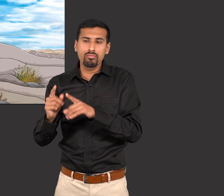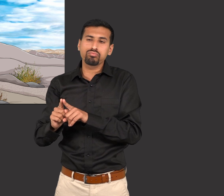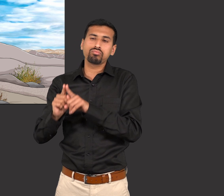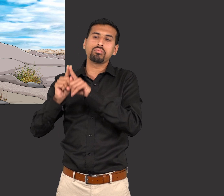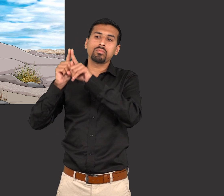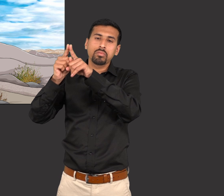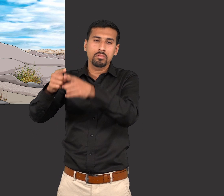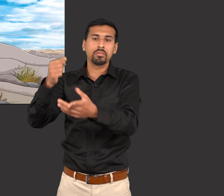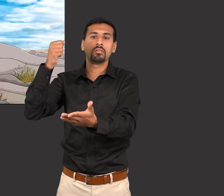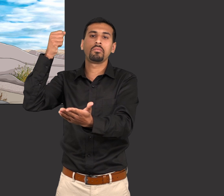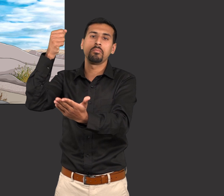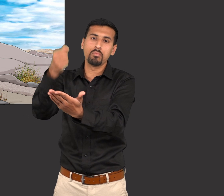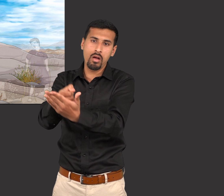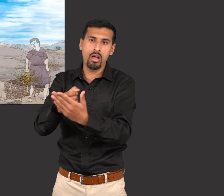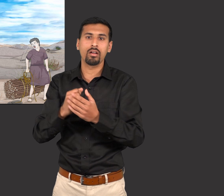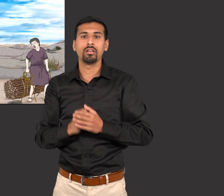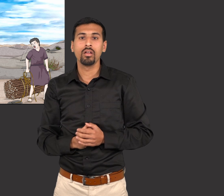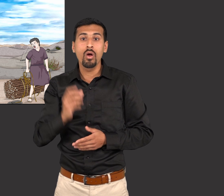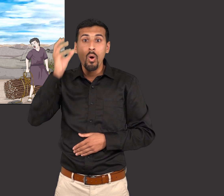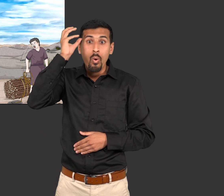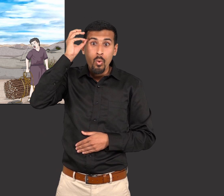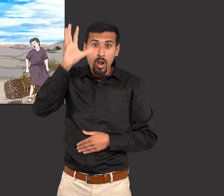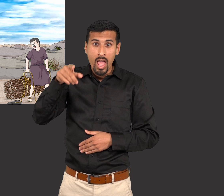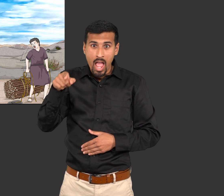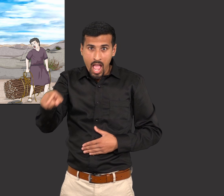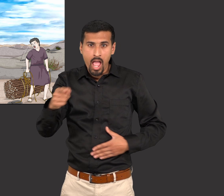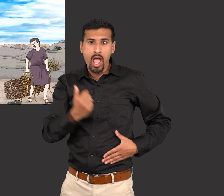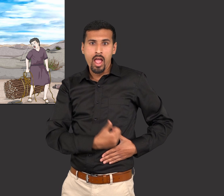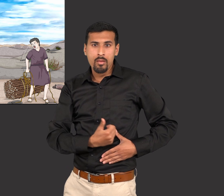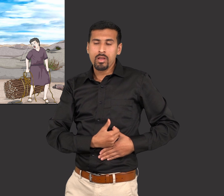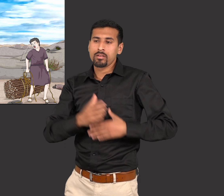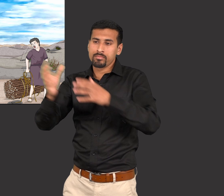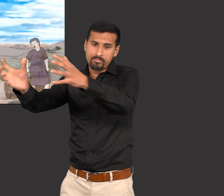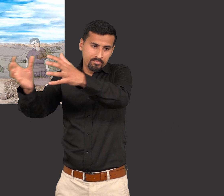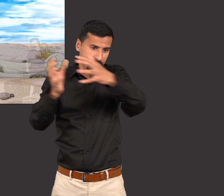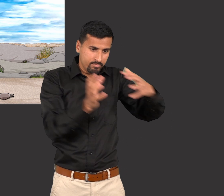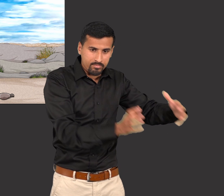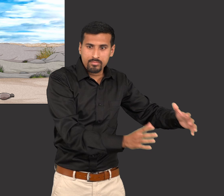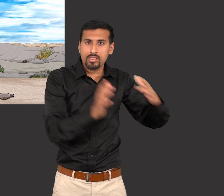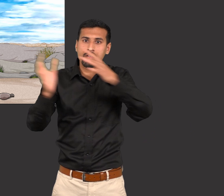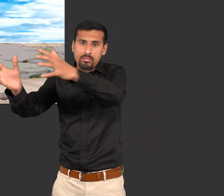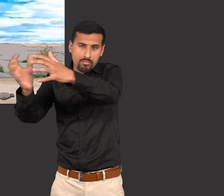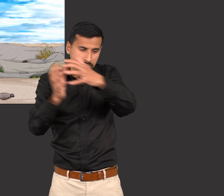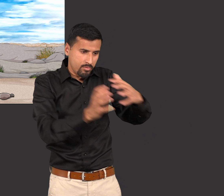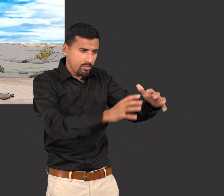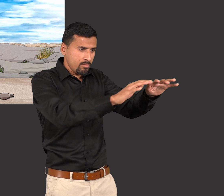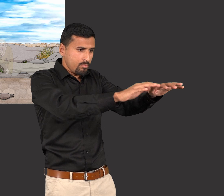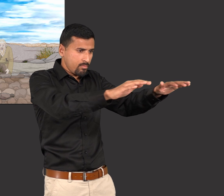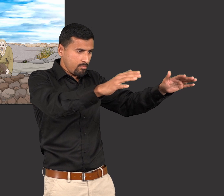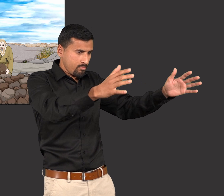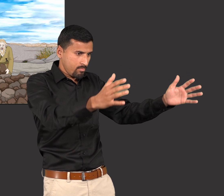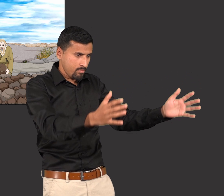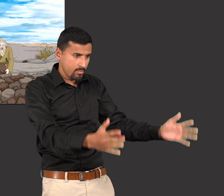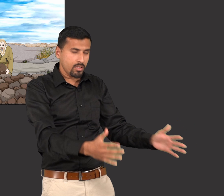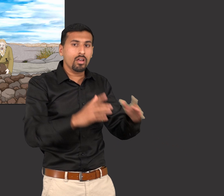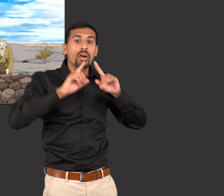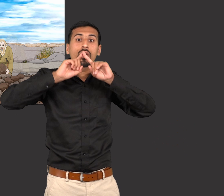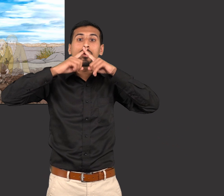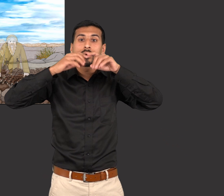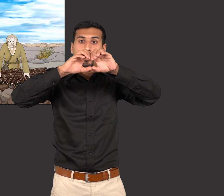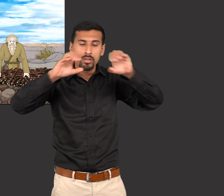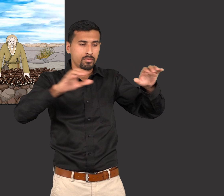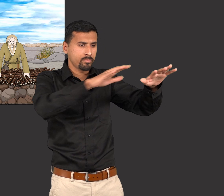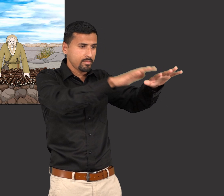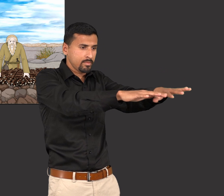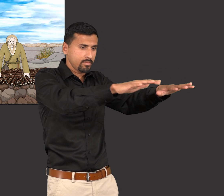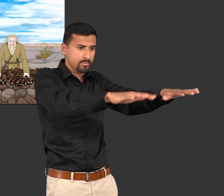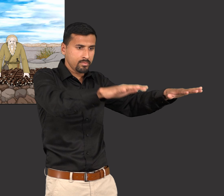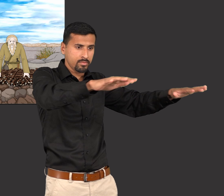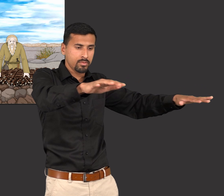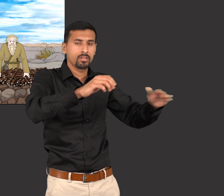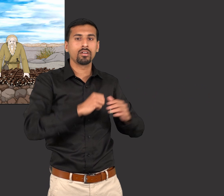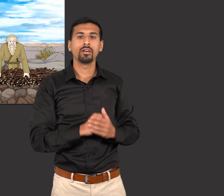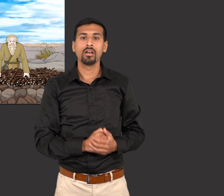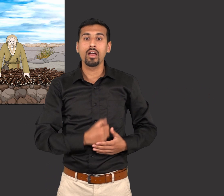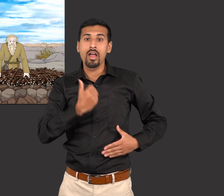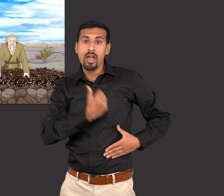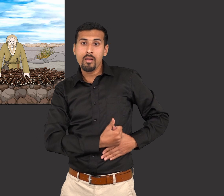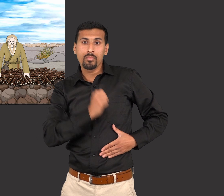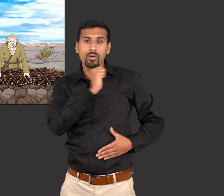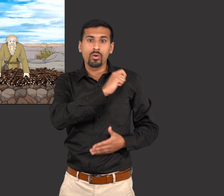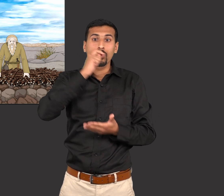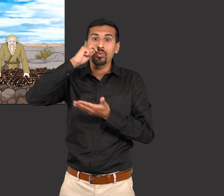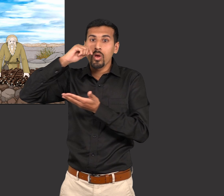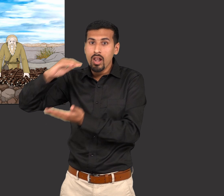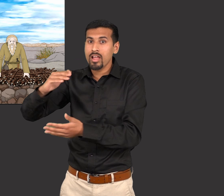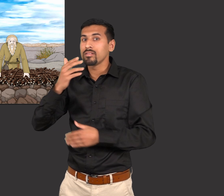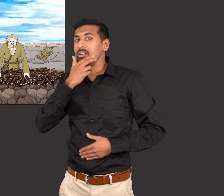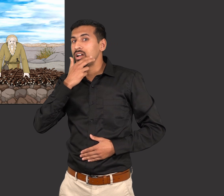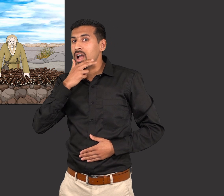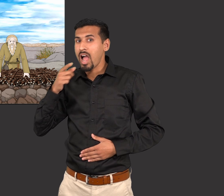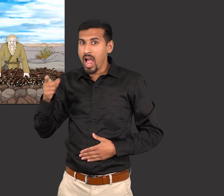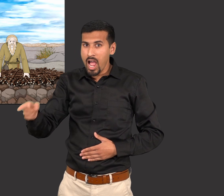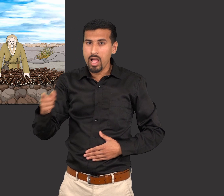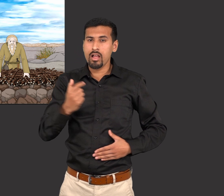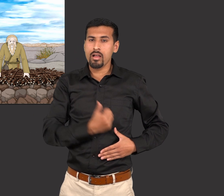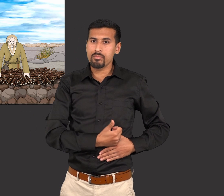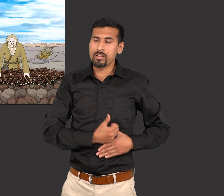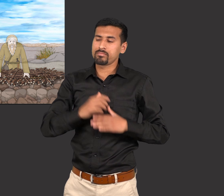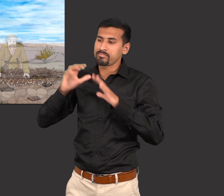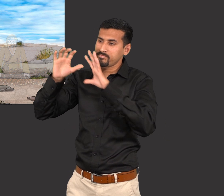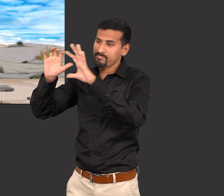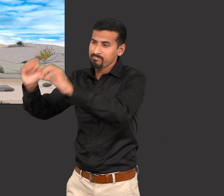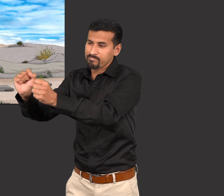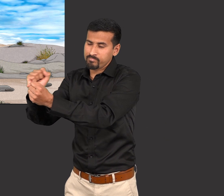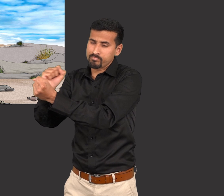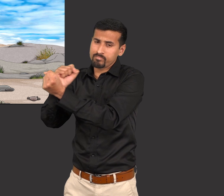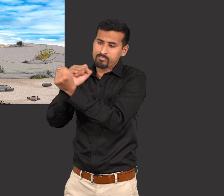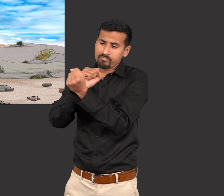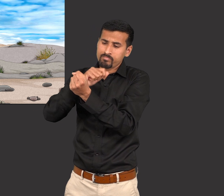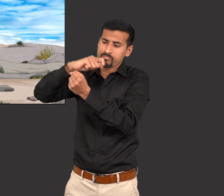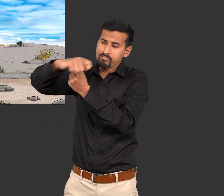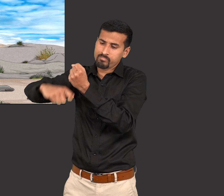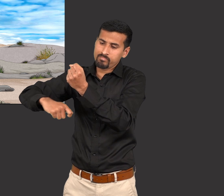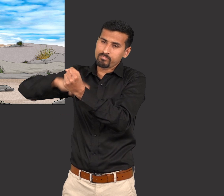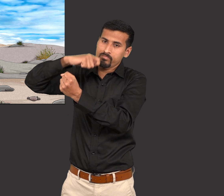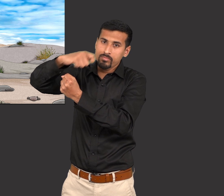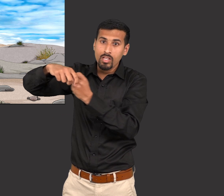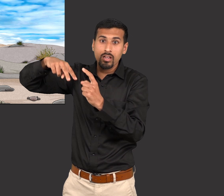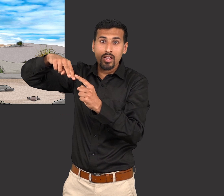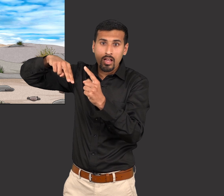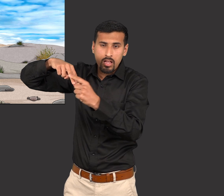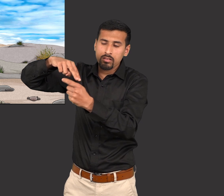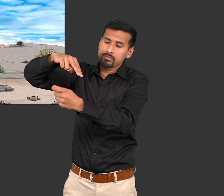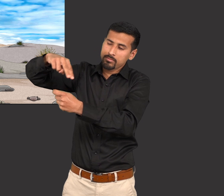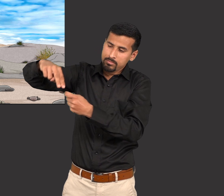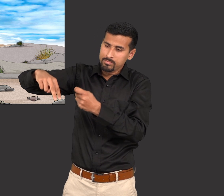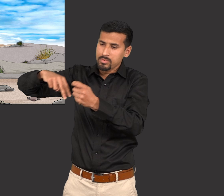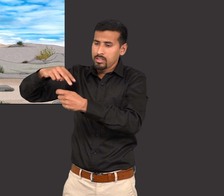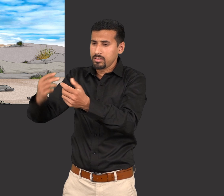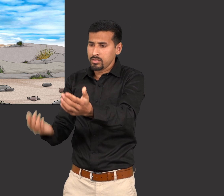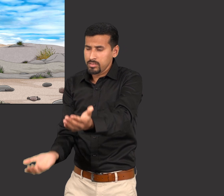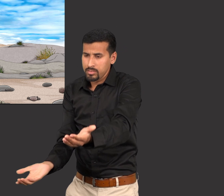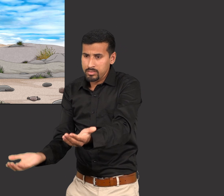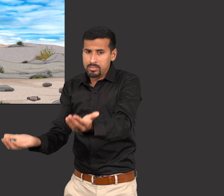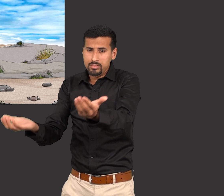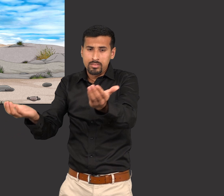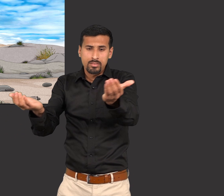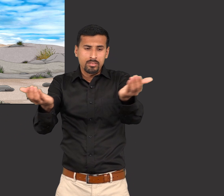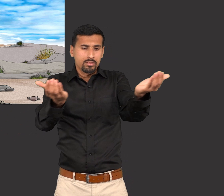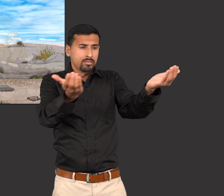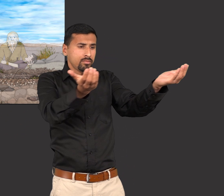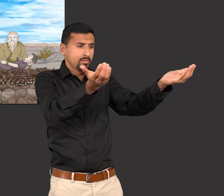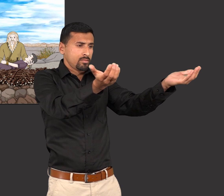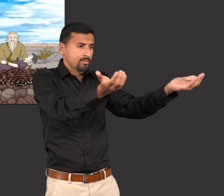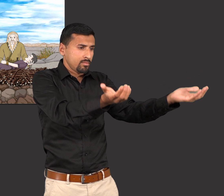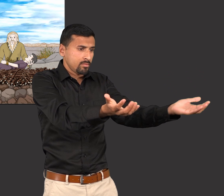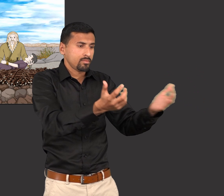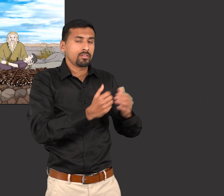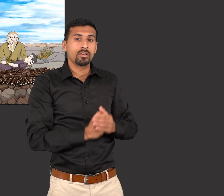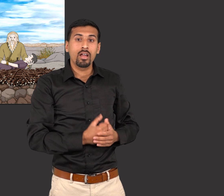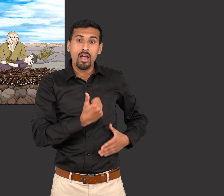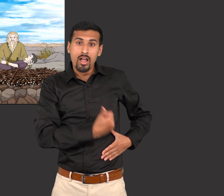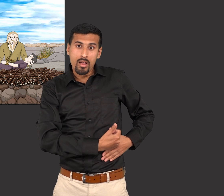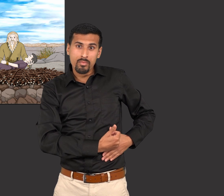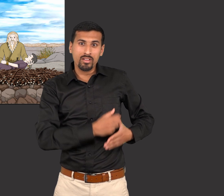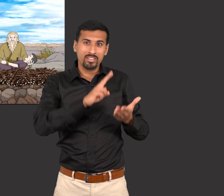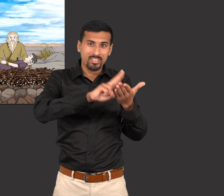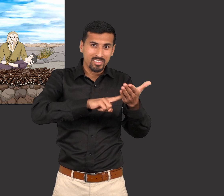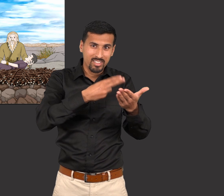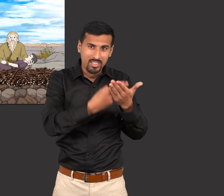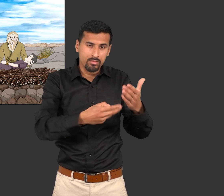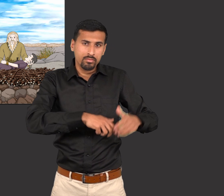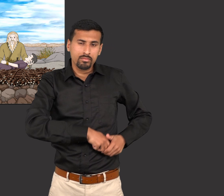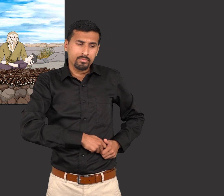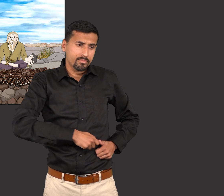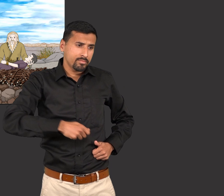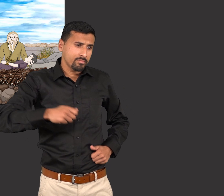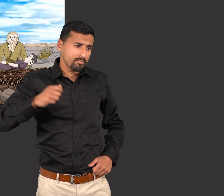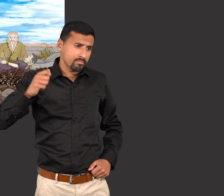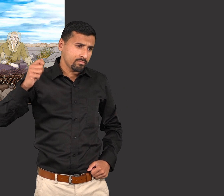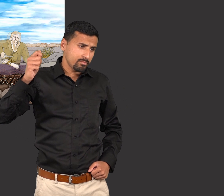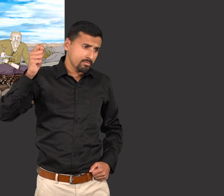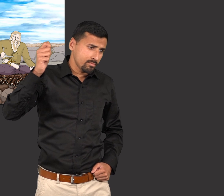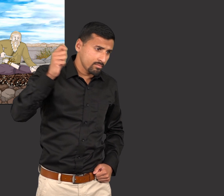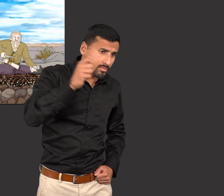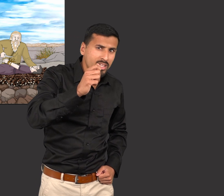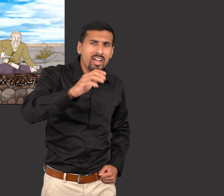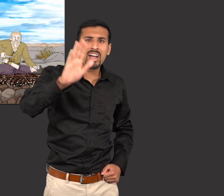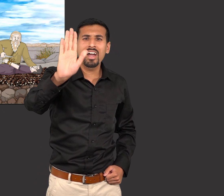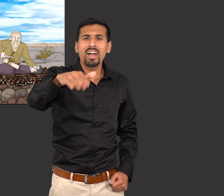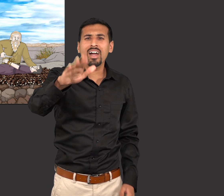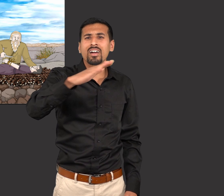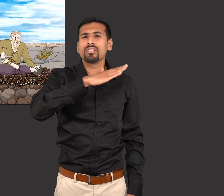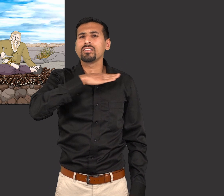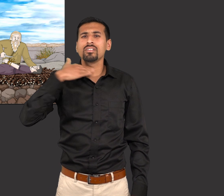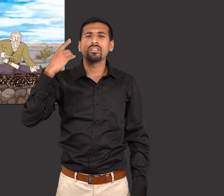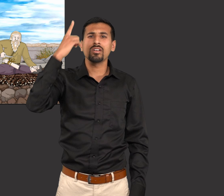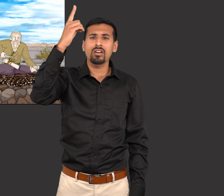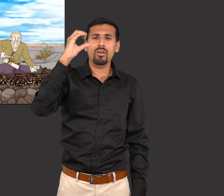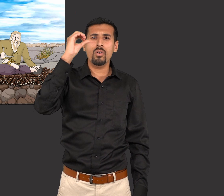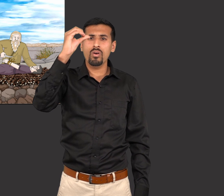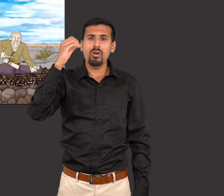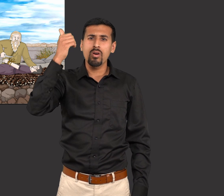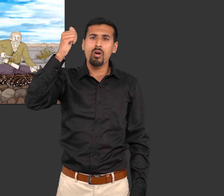When they arrived at the place God had designated, Abraham built the altar there and arranged the wood. He bound his son Isaac and placed him on the altar, atop the wood. Then Abraham reached out his hand and took the knife to slaughter his son.